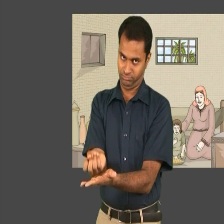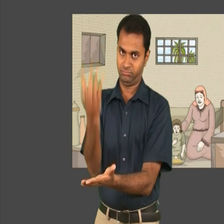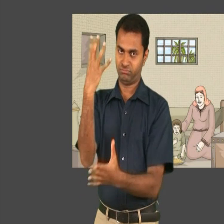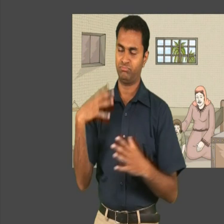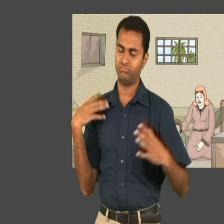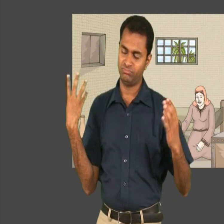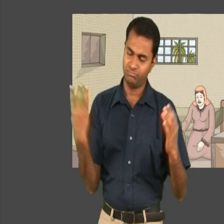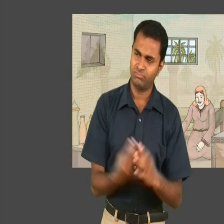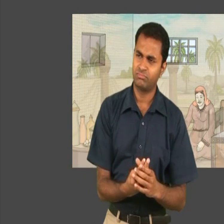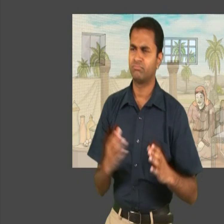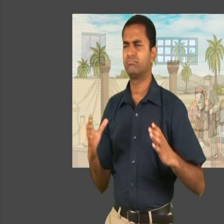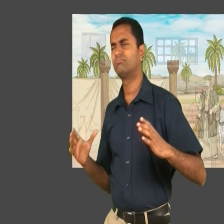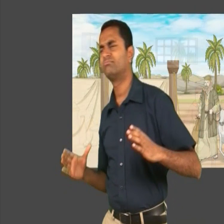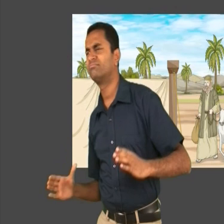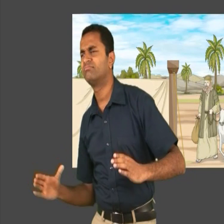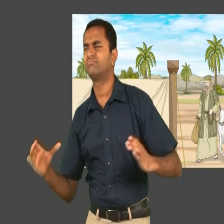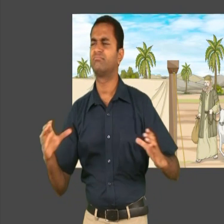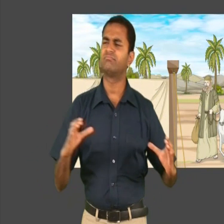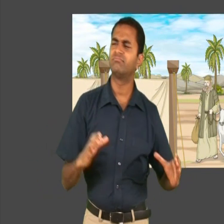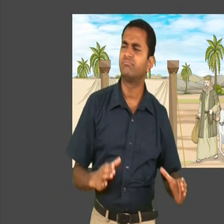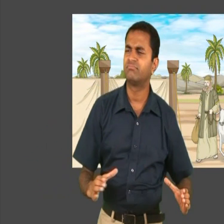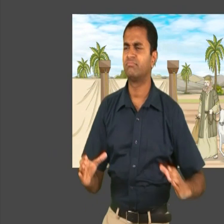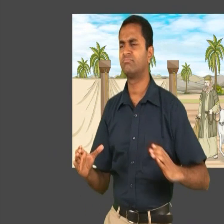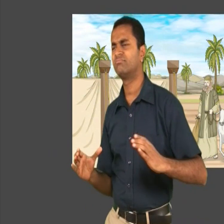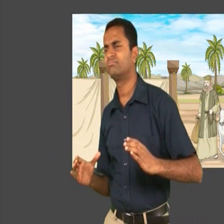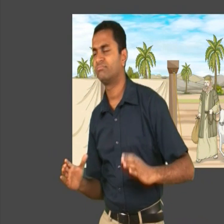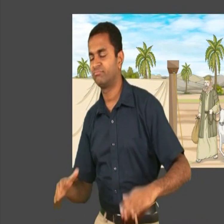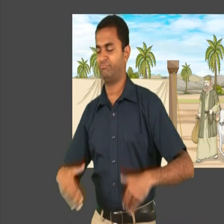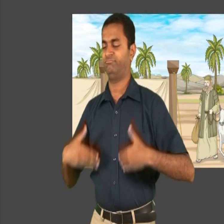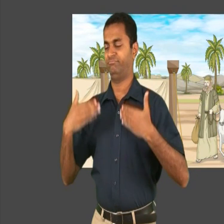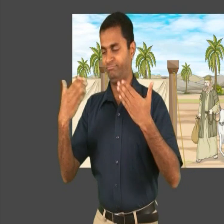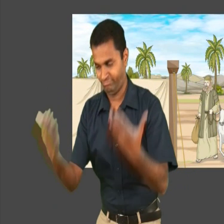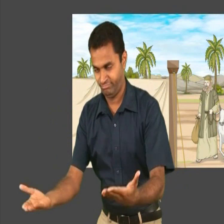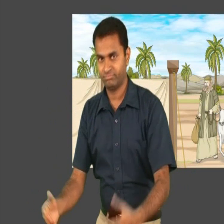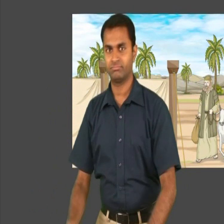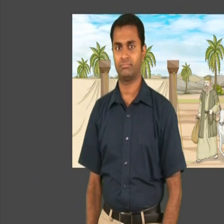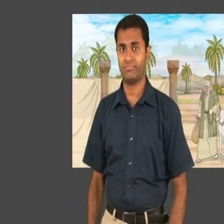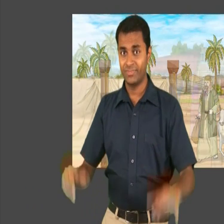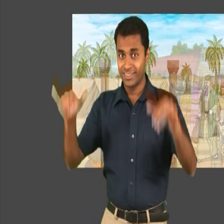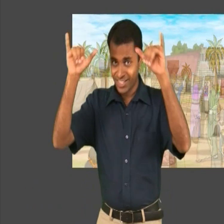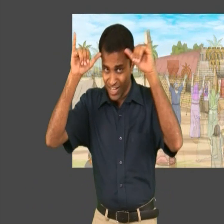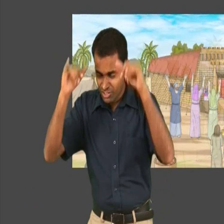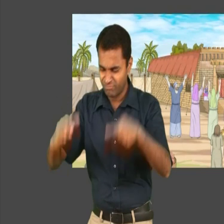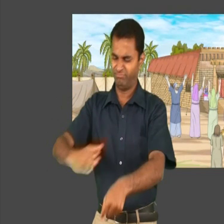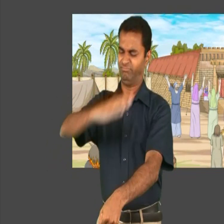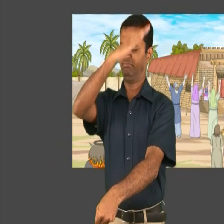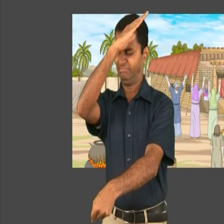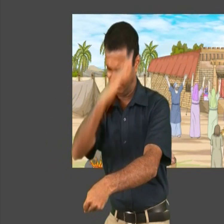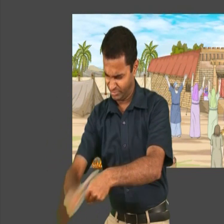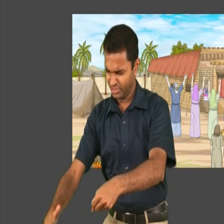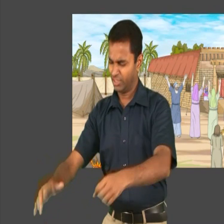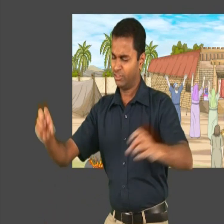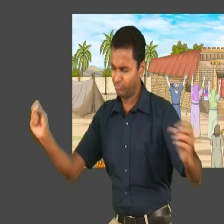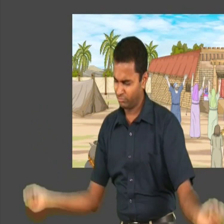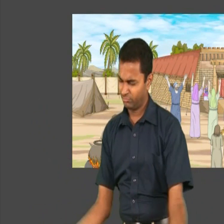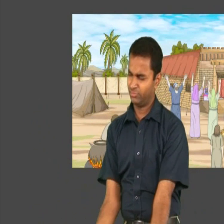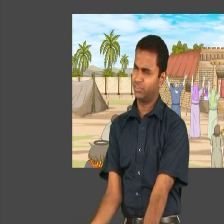Once she had weaned him, Hannah took the boy with her, along with a three-year-old bull, an ephah of flour, and a skin of wine.